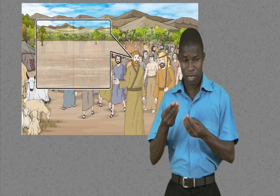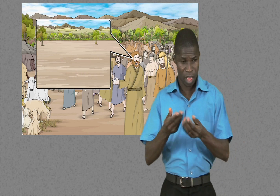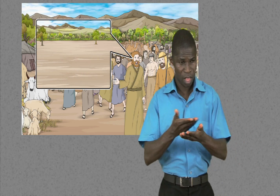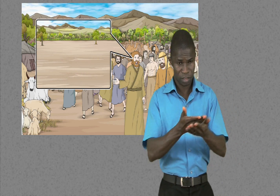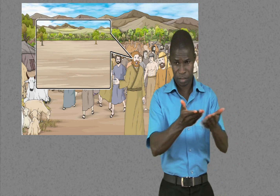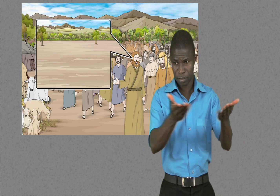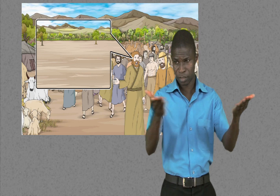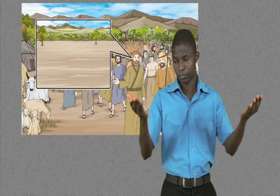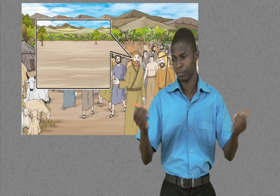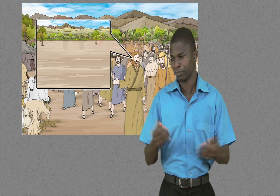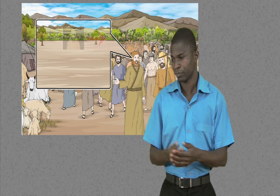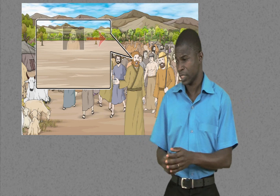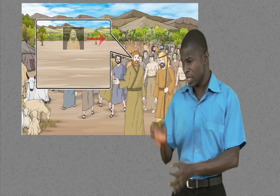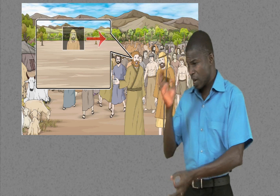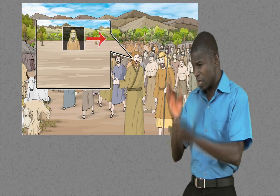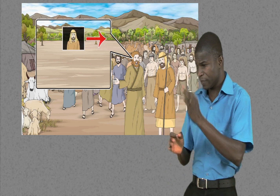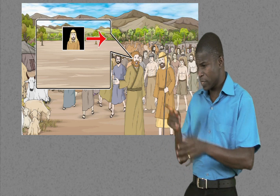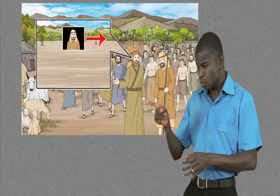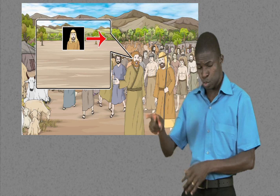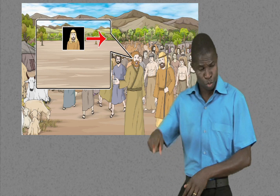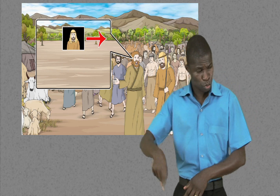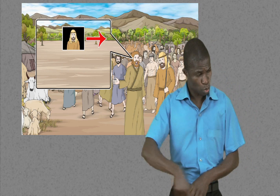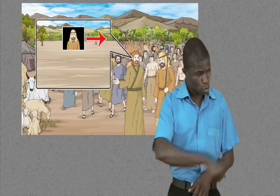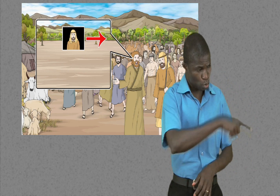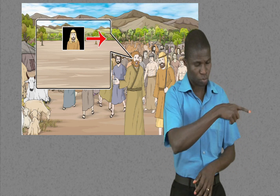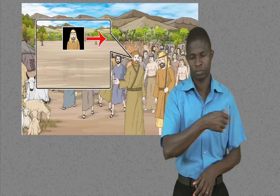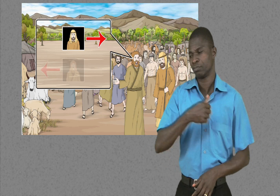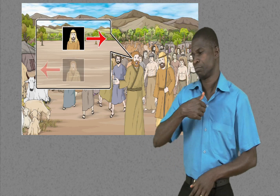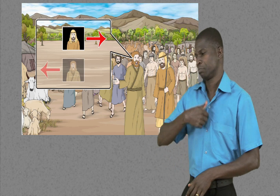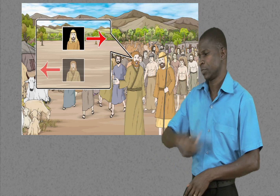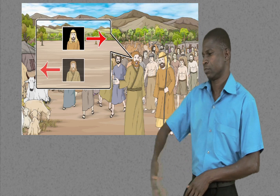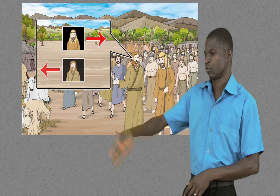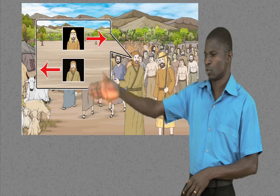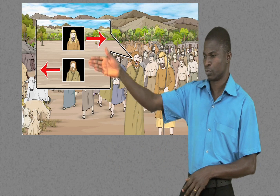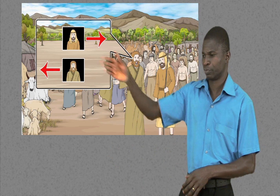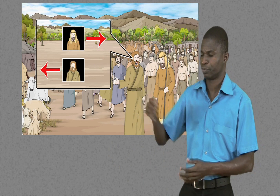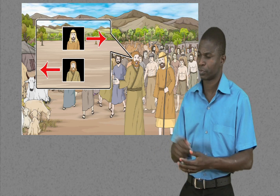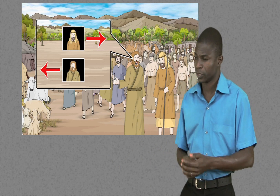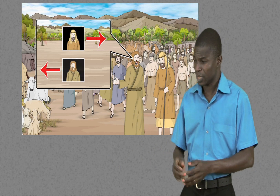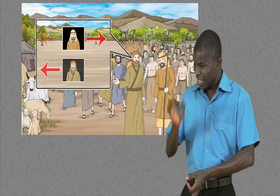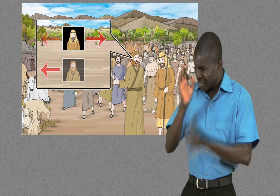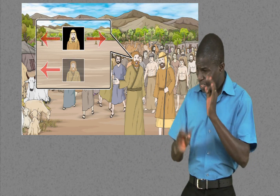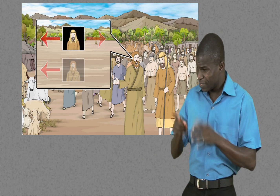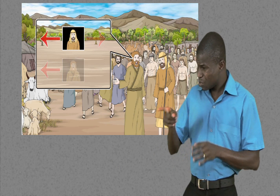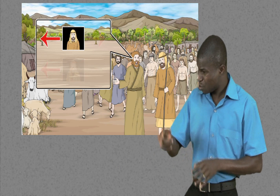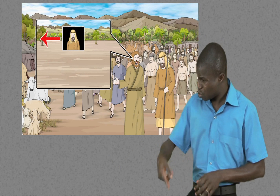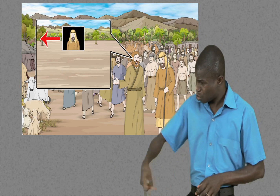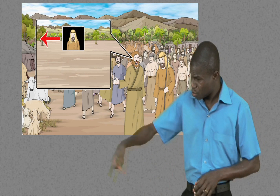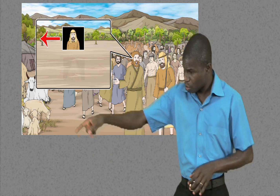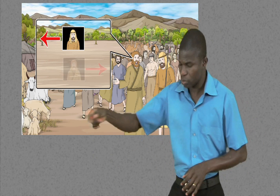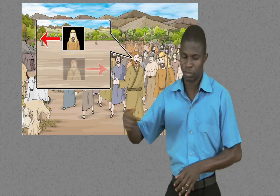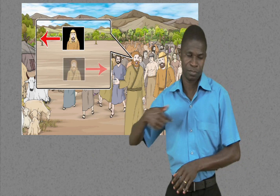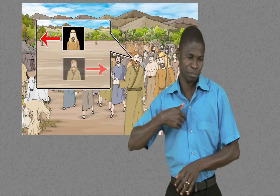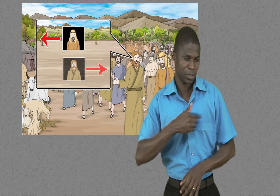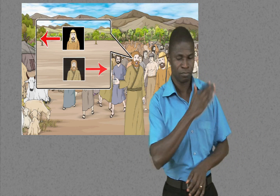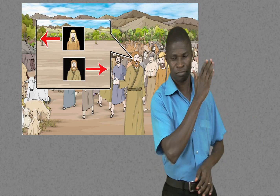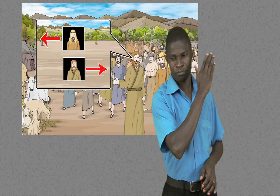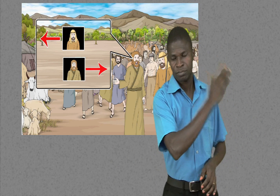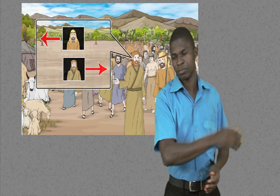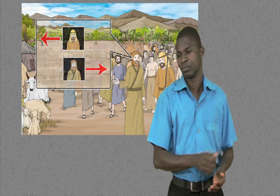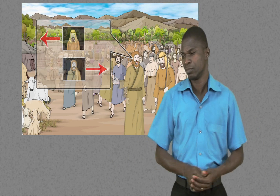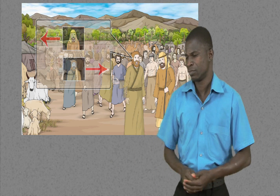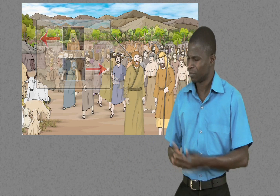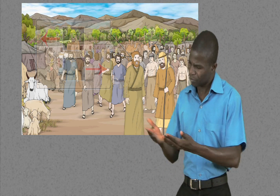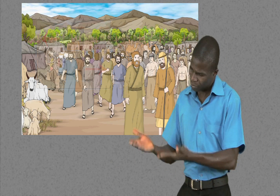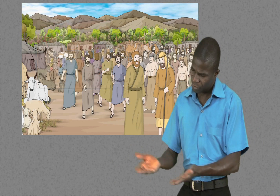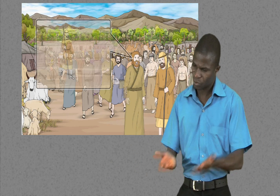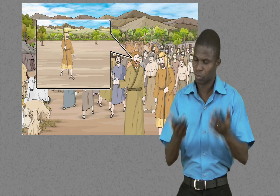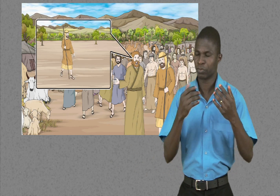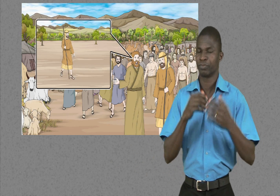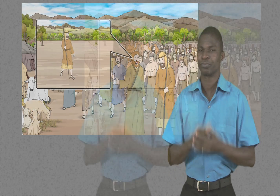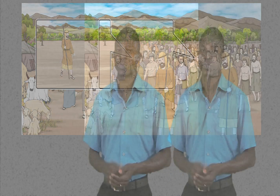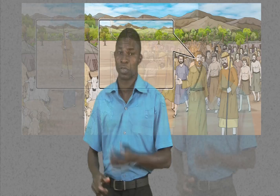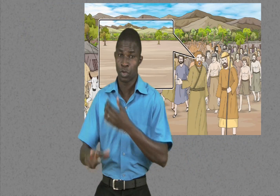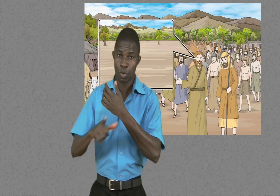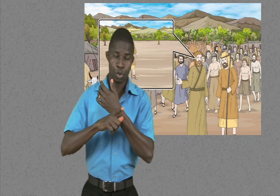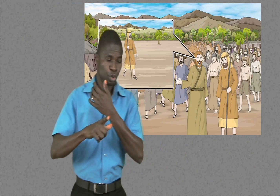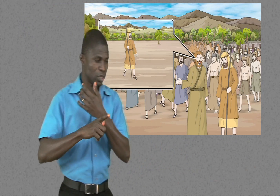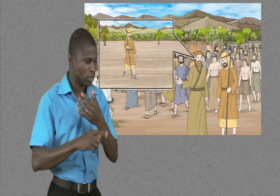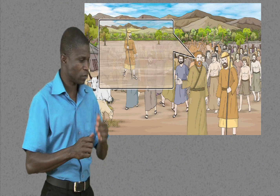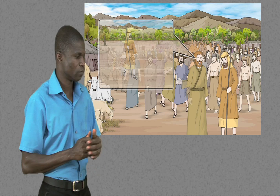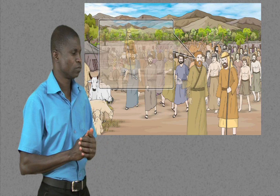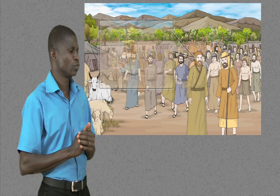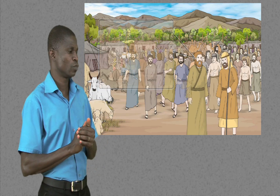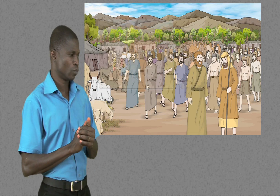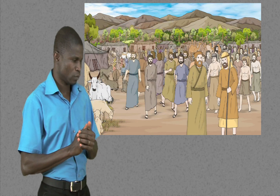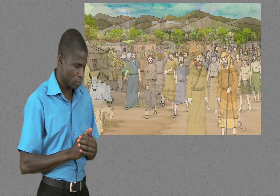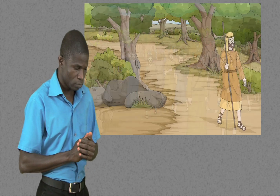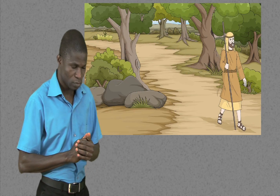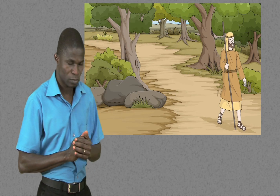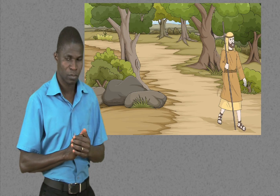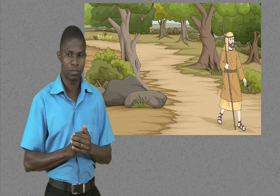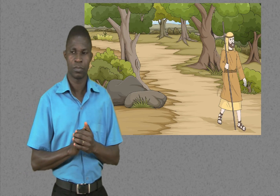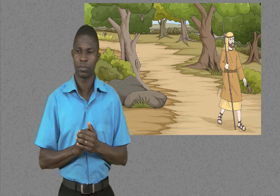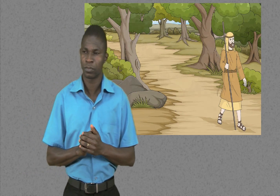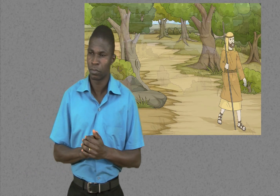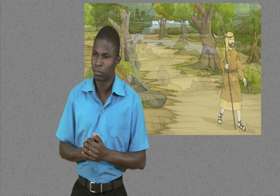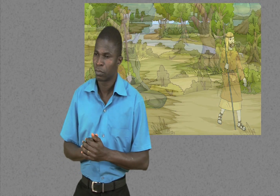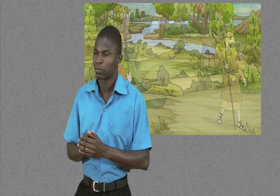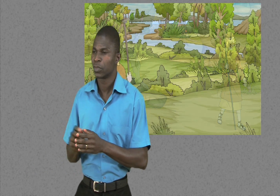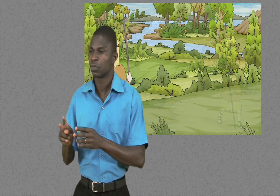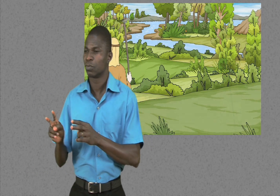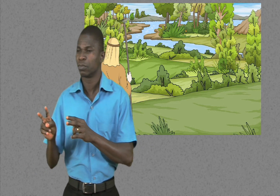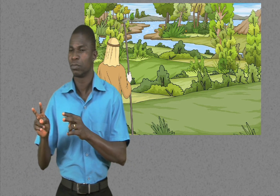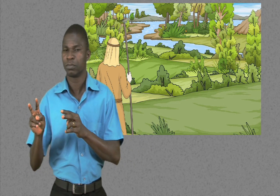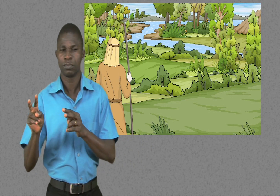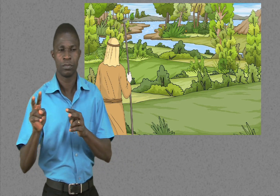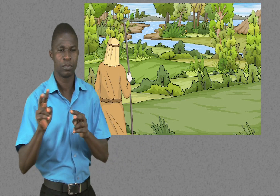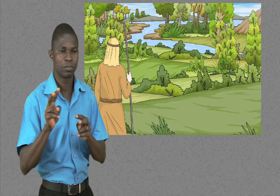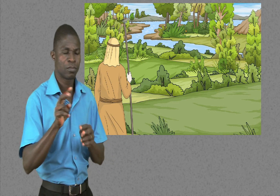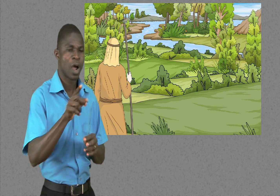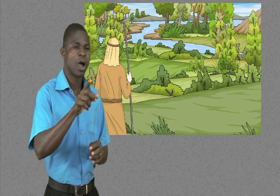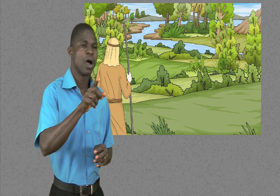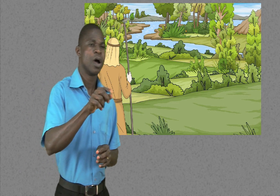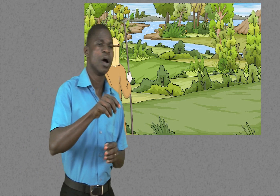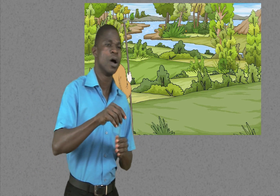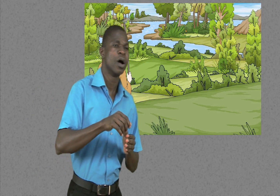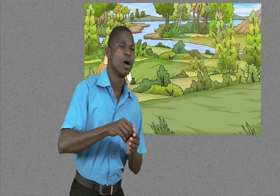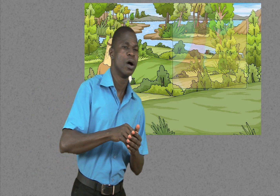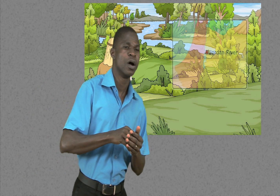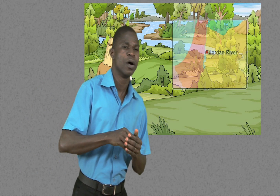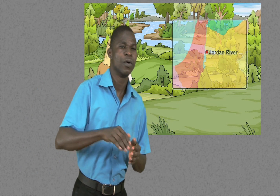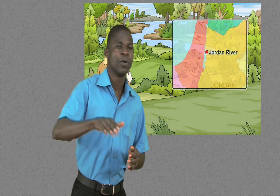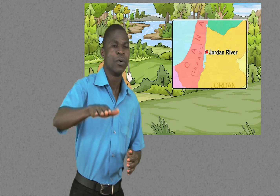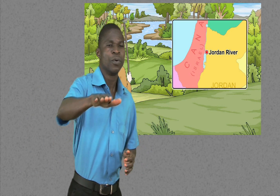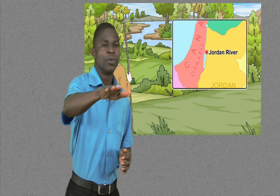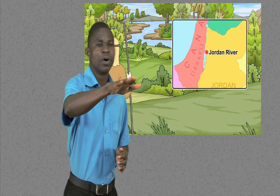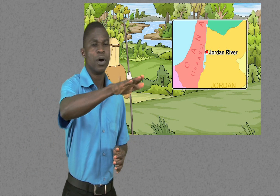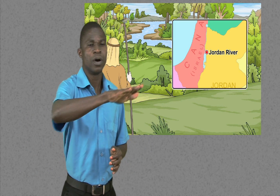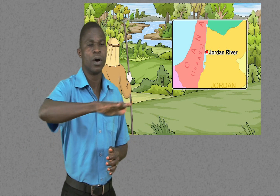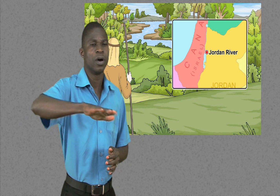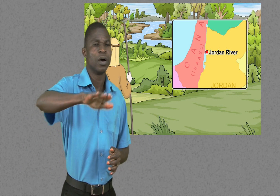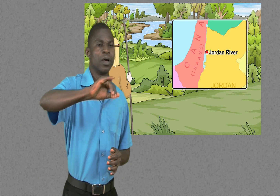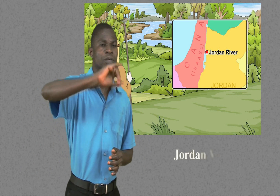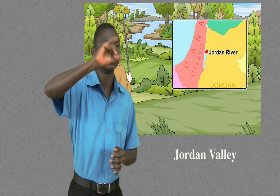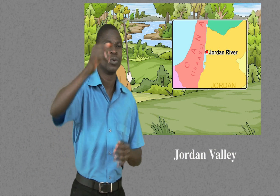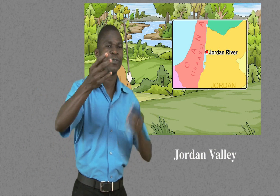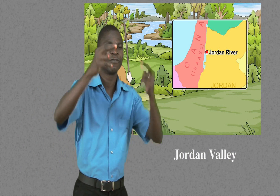If you go to the left, I will go to the right; if you go to the right, I will go to the left.”